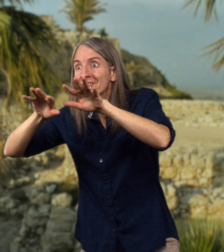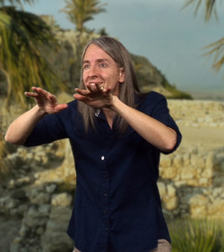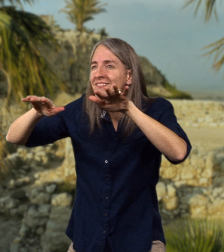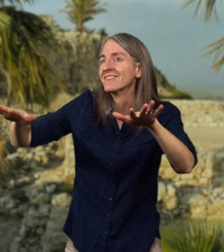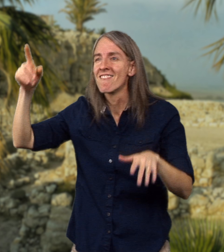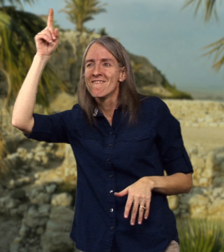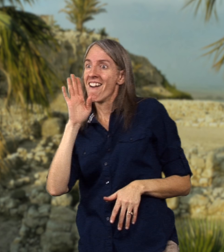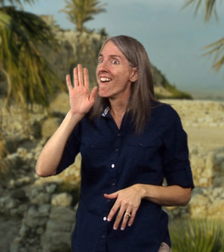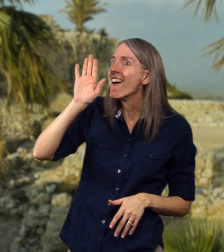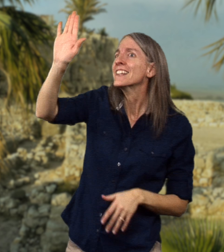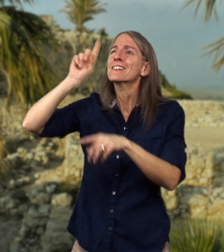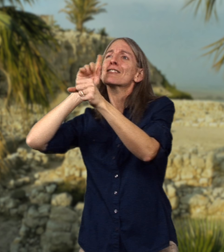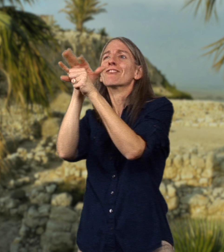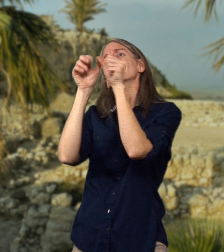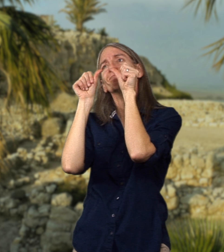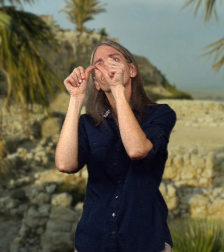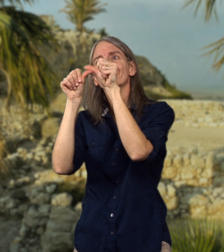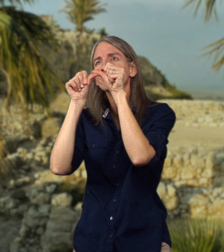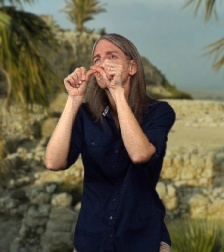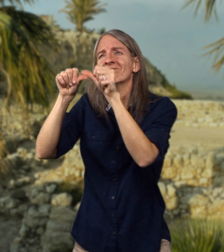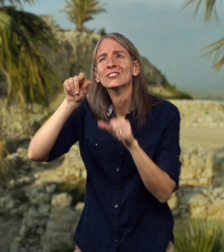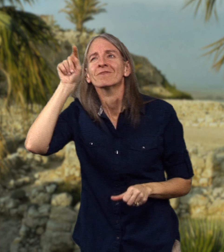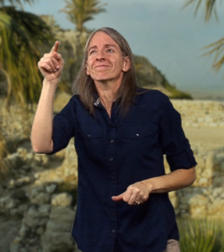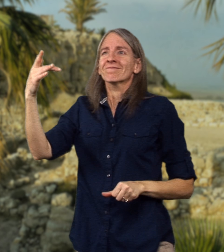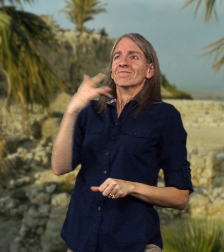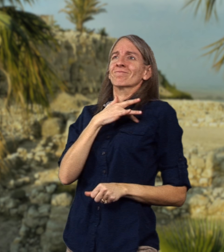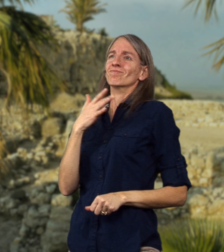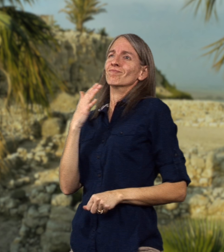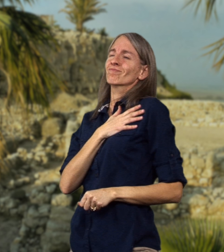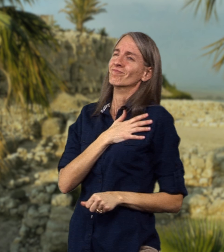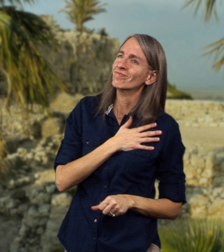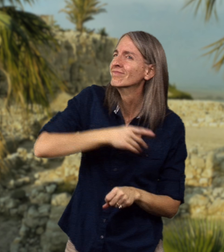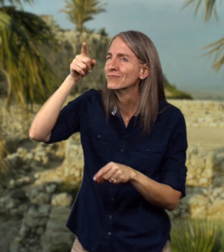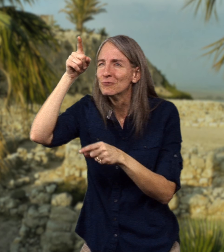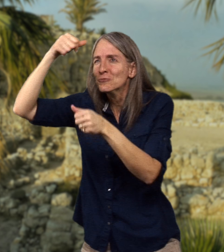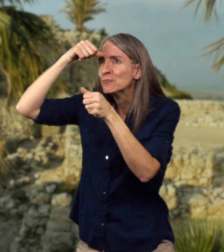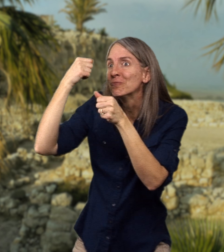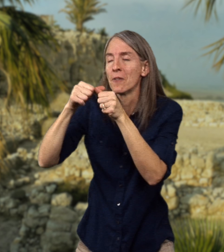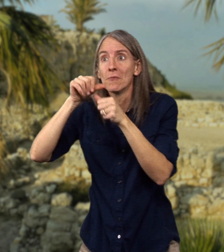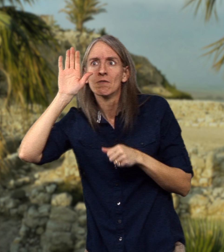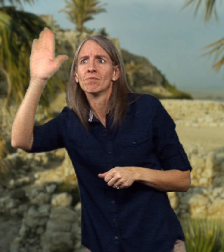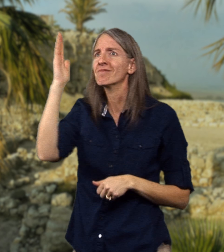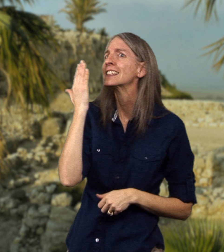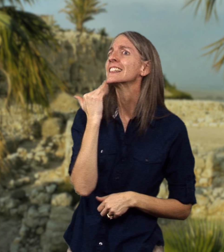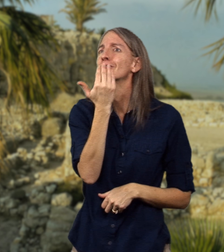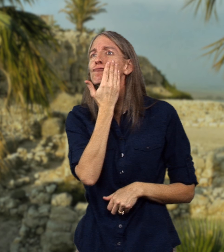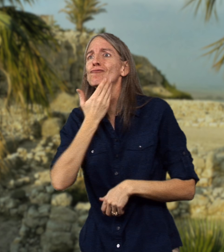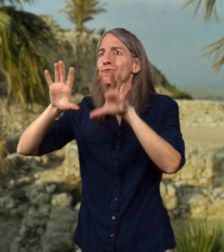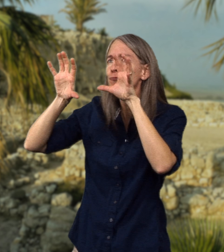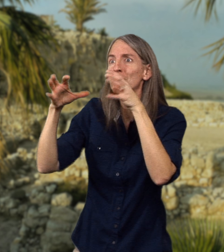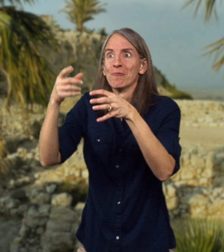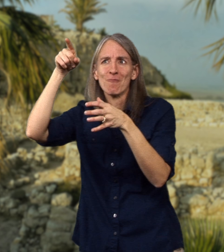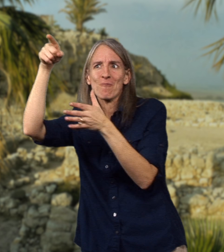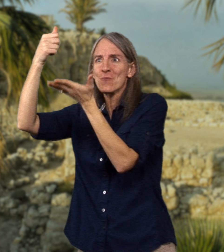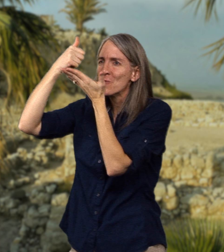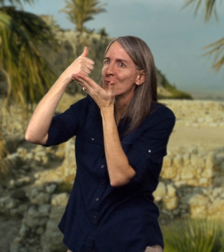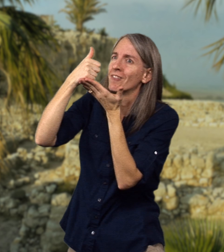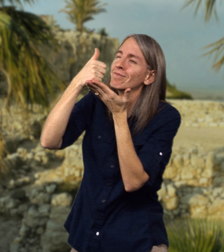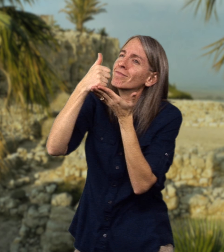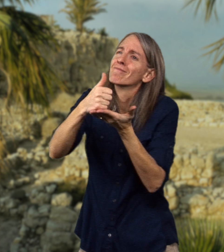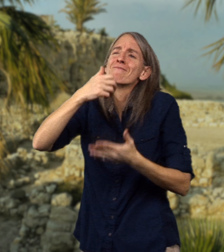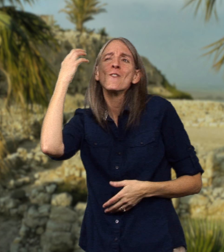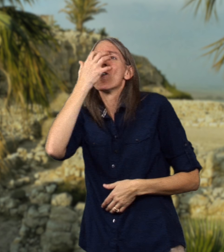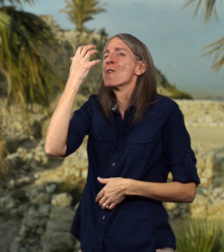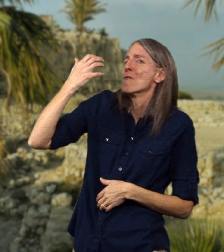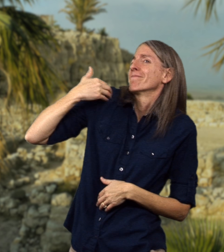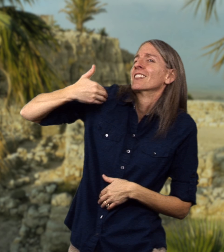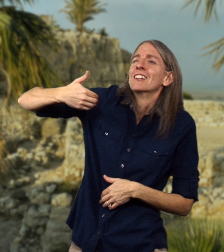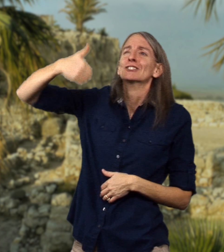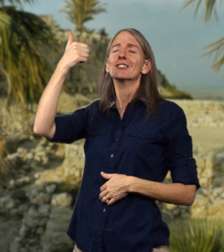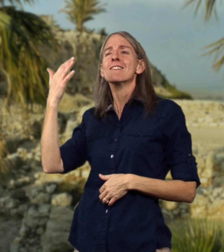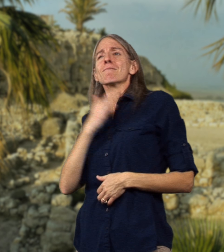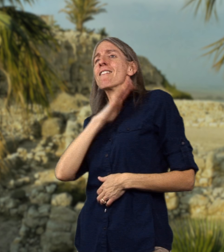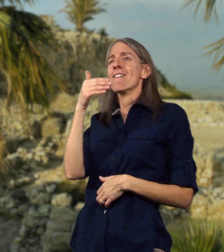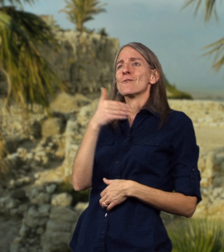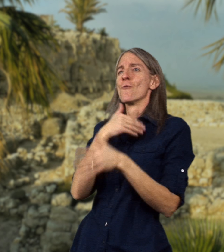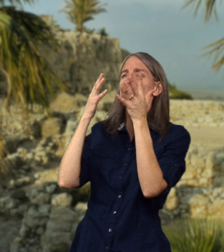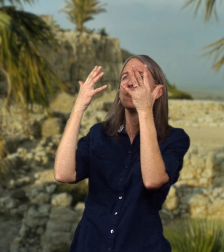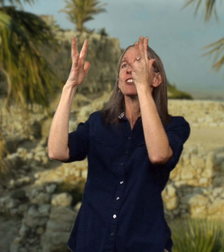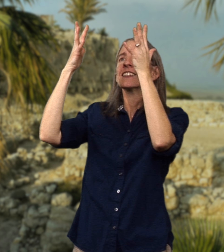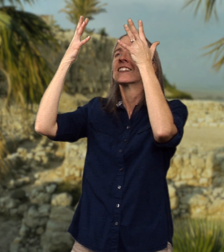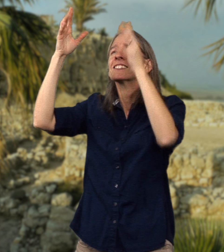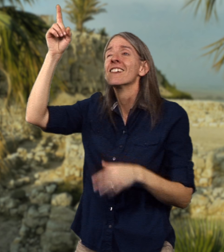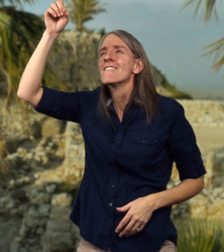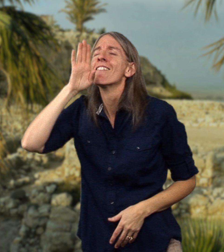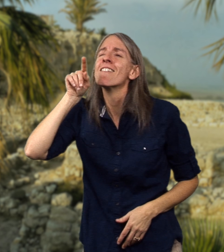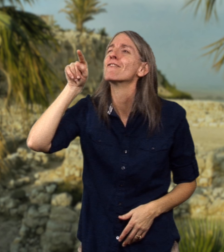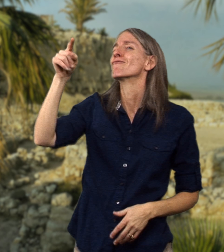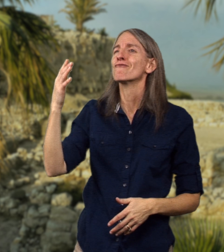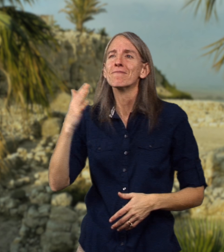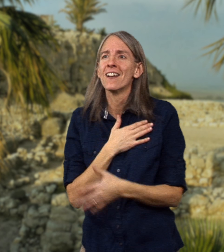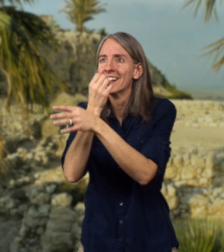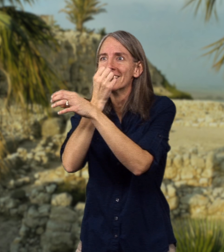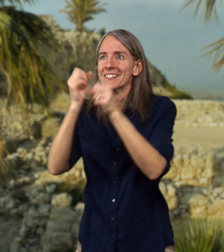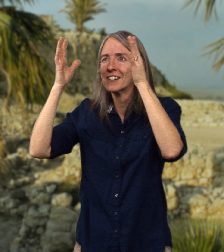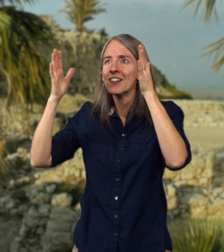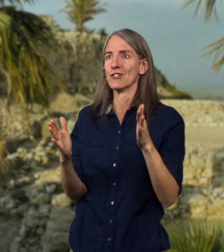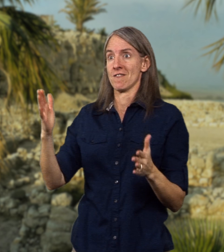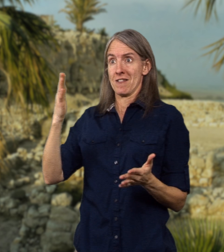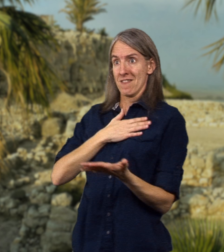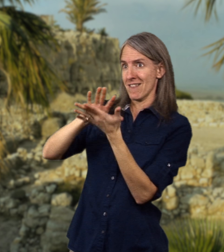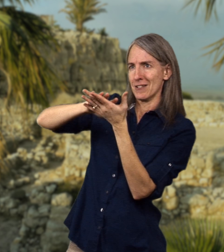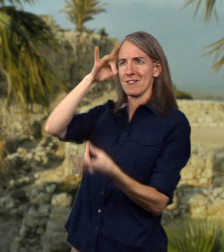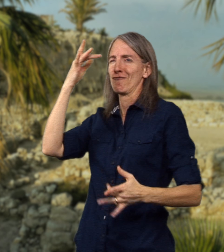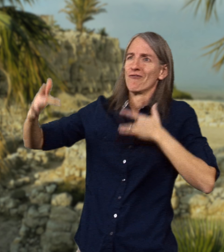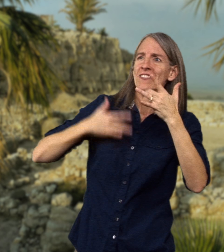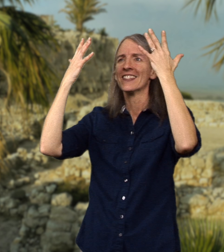For He has looked with favor on the humble state of His servant. From now on all generations will call me blessed.